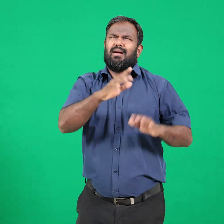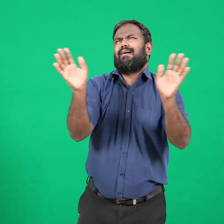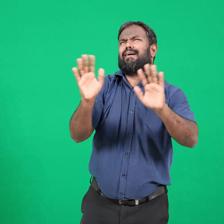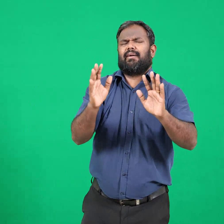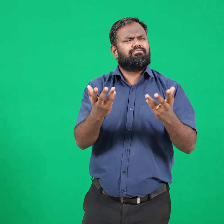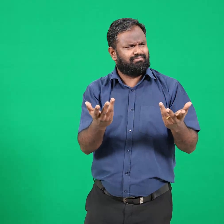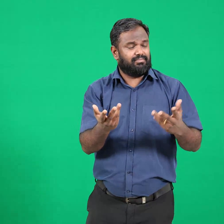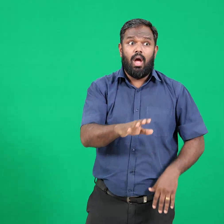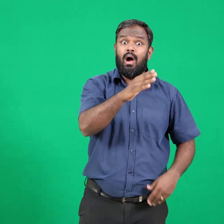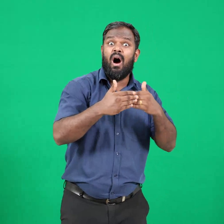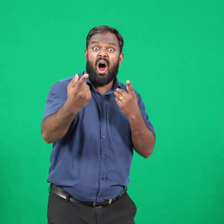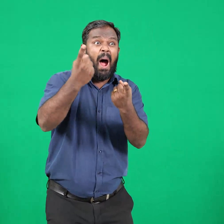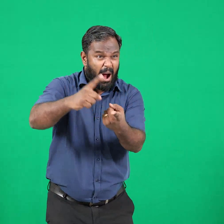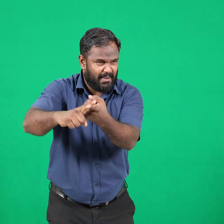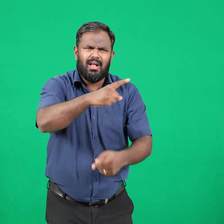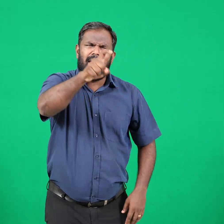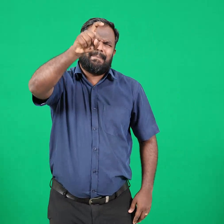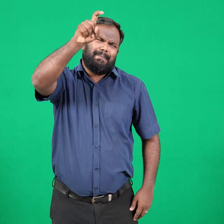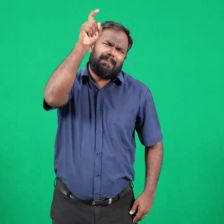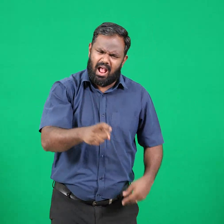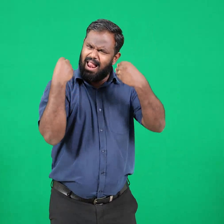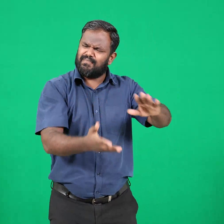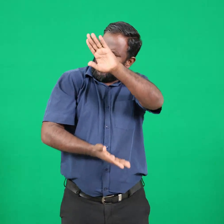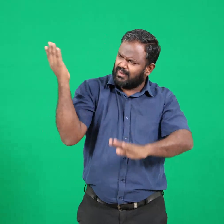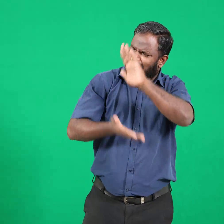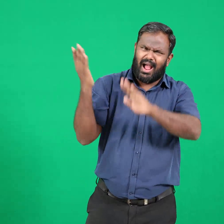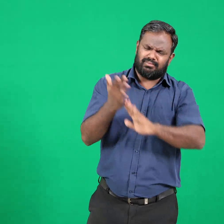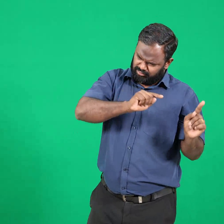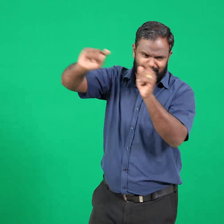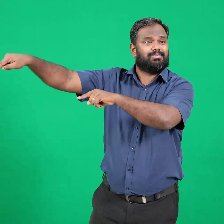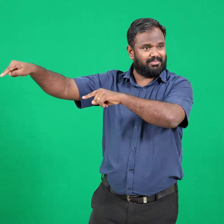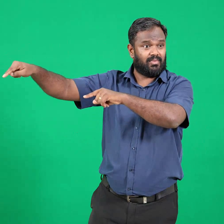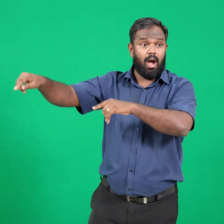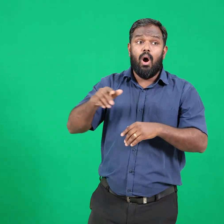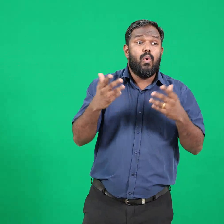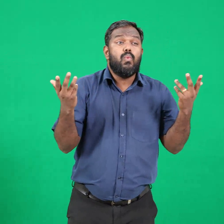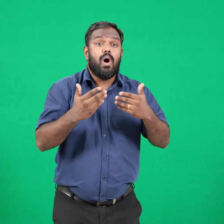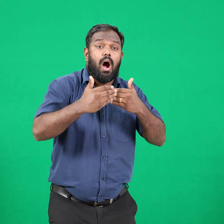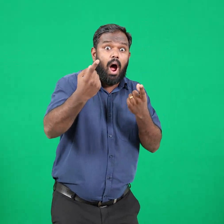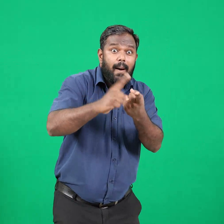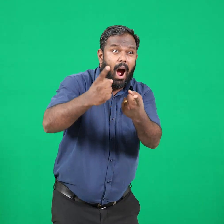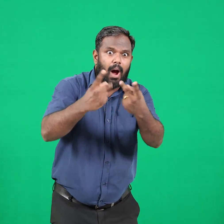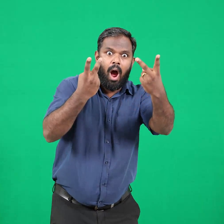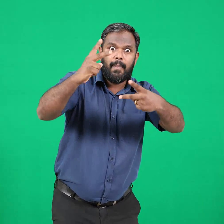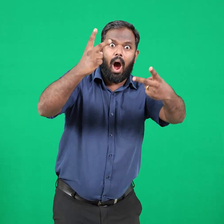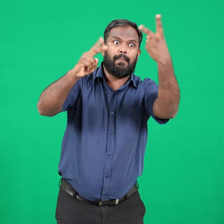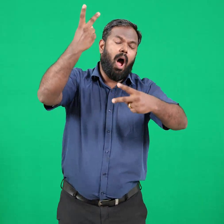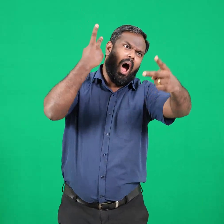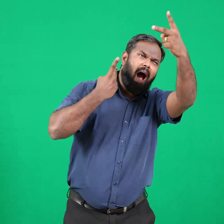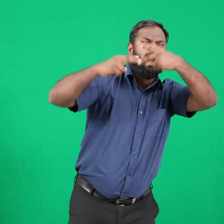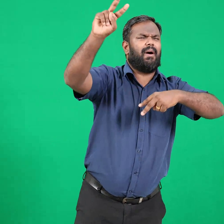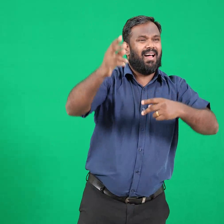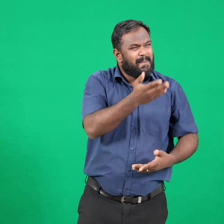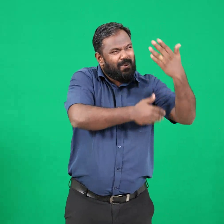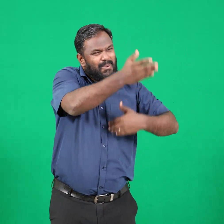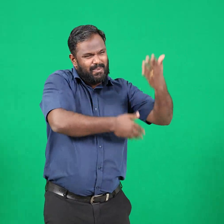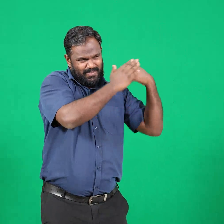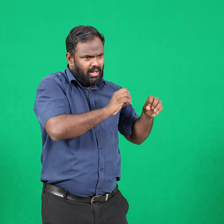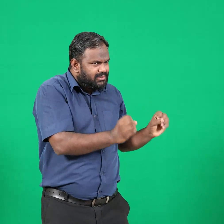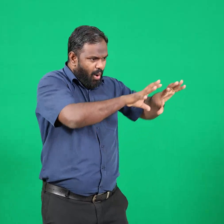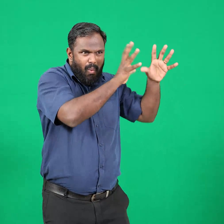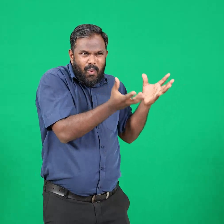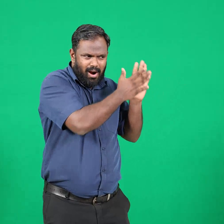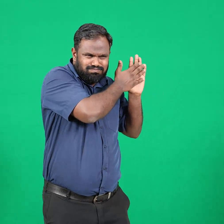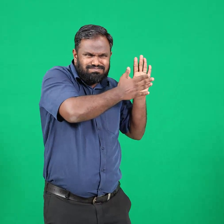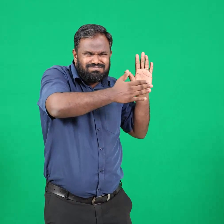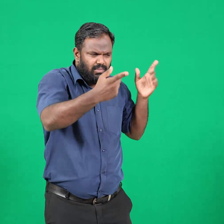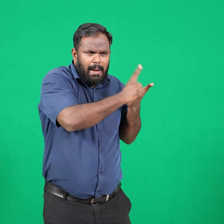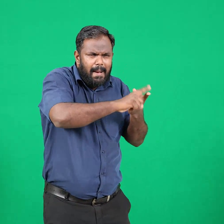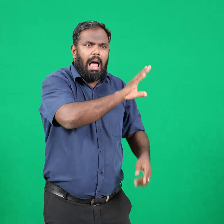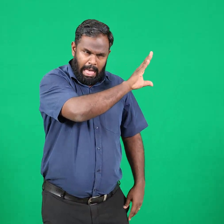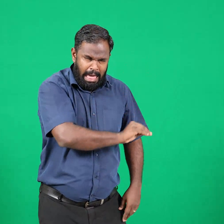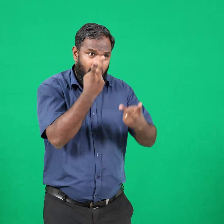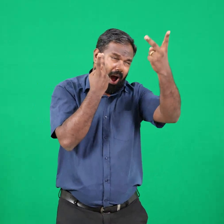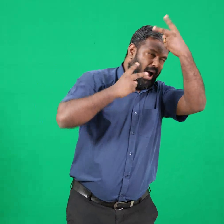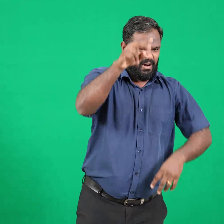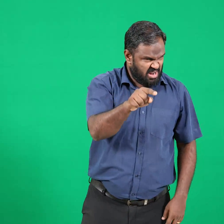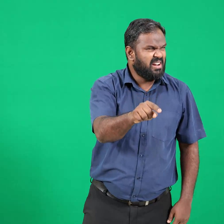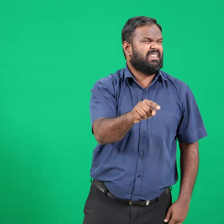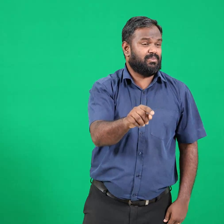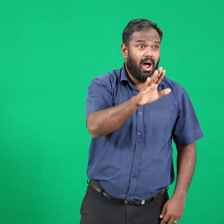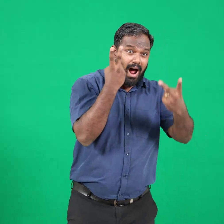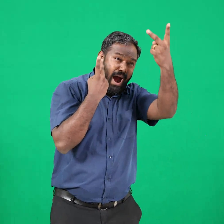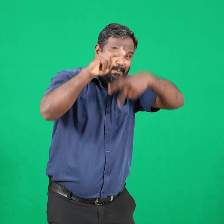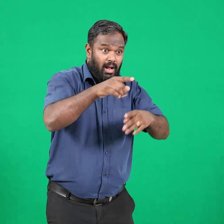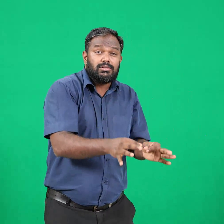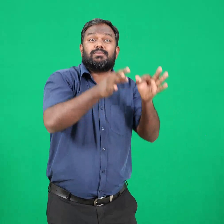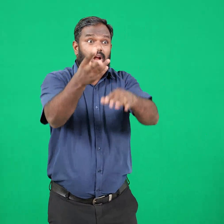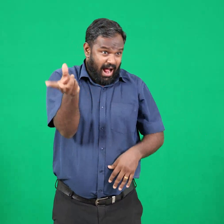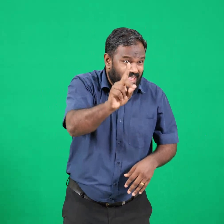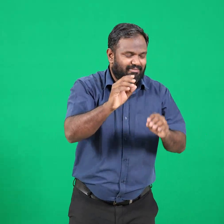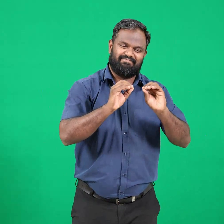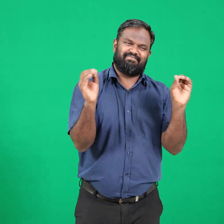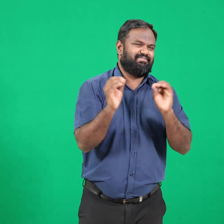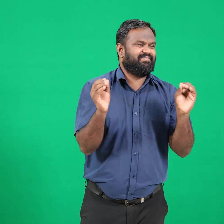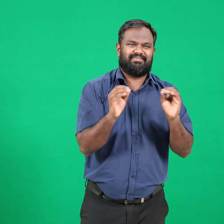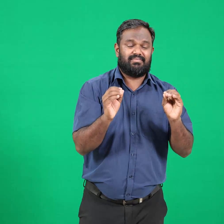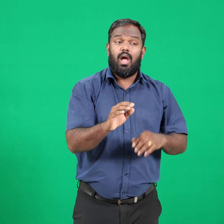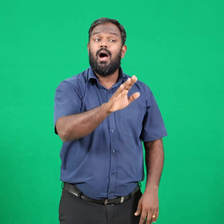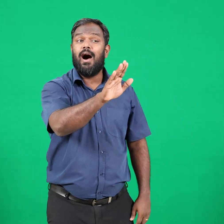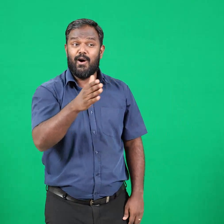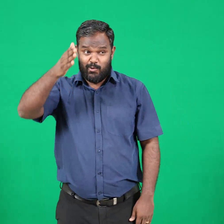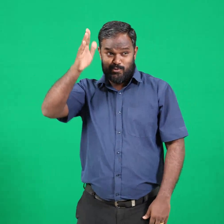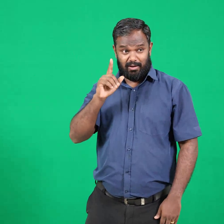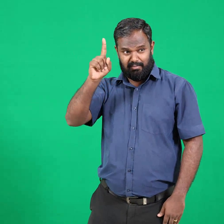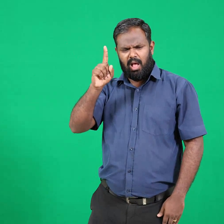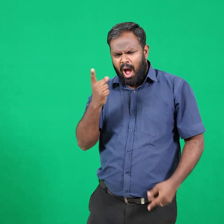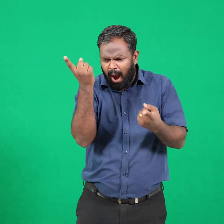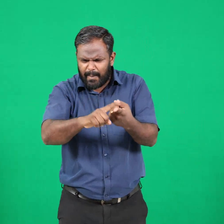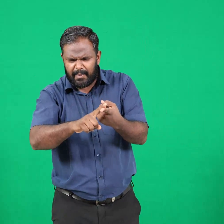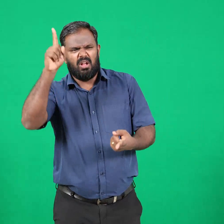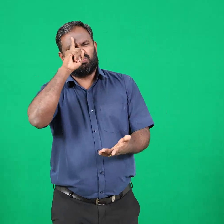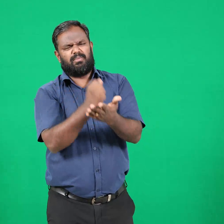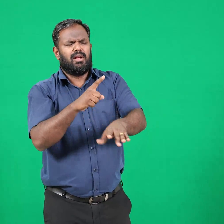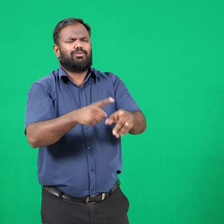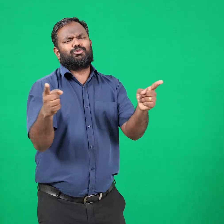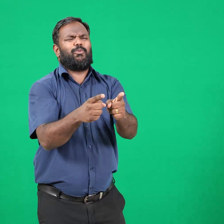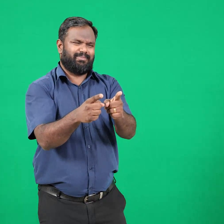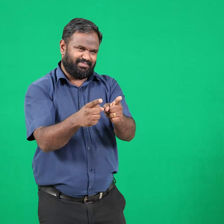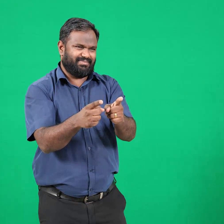For at that time there will be great tribulation, unmatched from the beginning of the world until now, and never to be seen again.